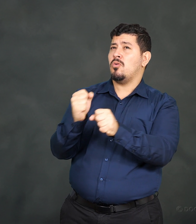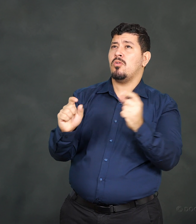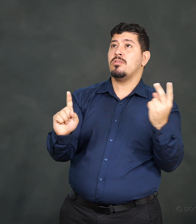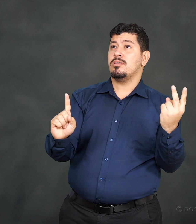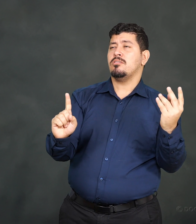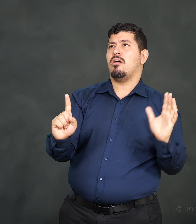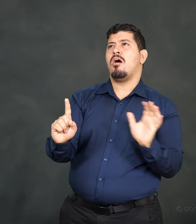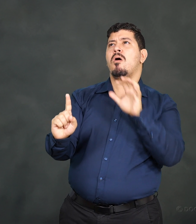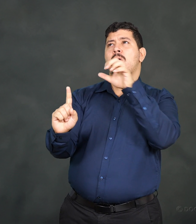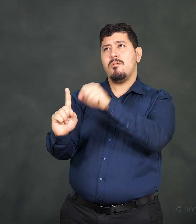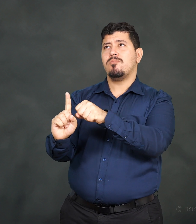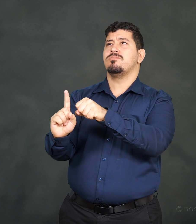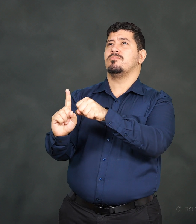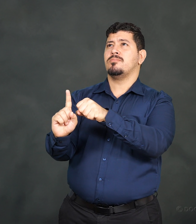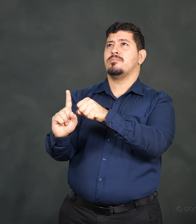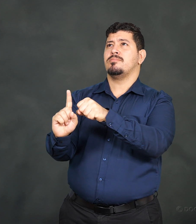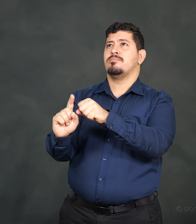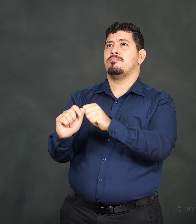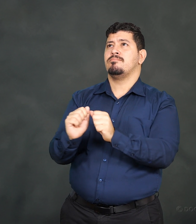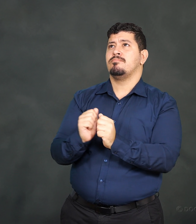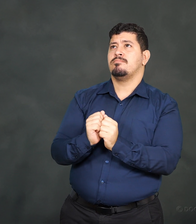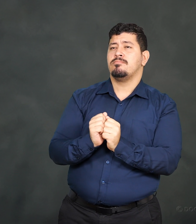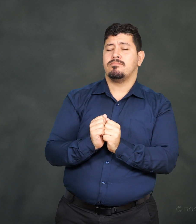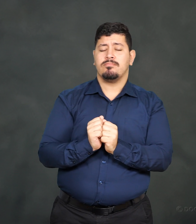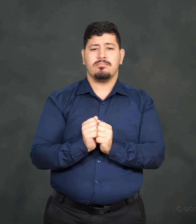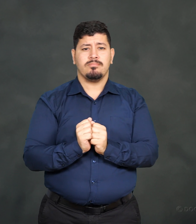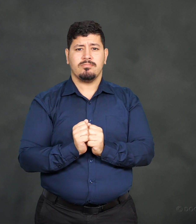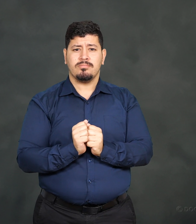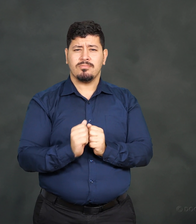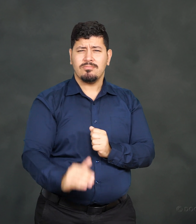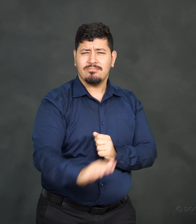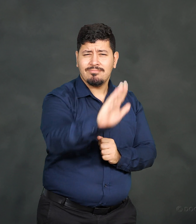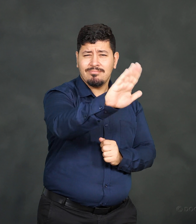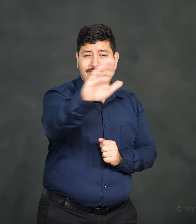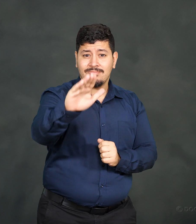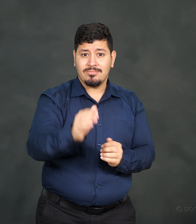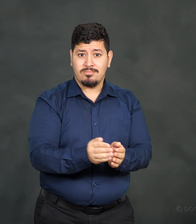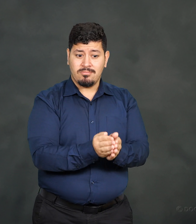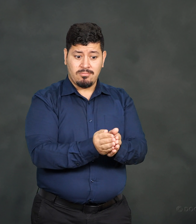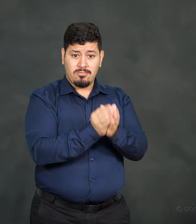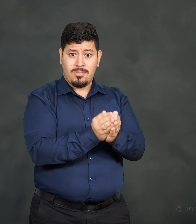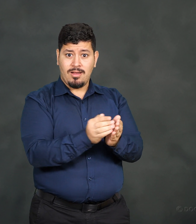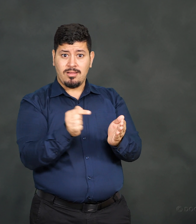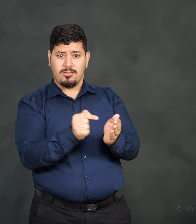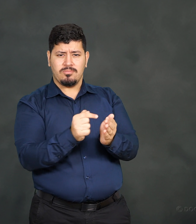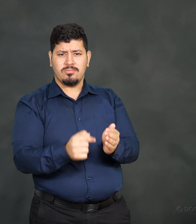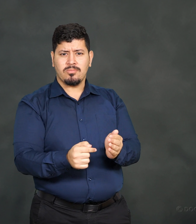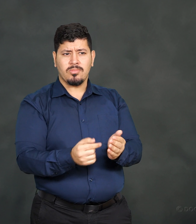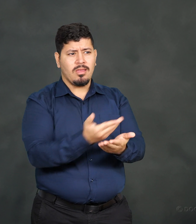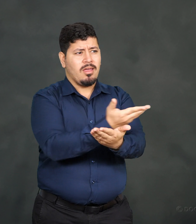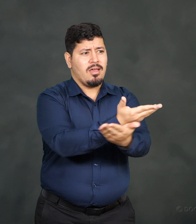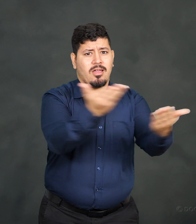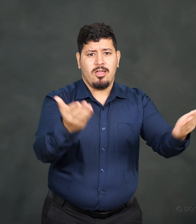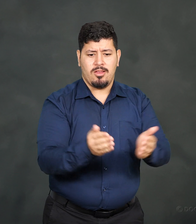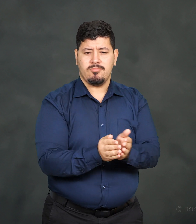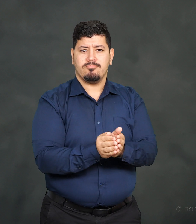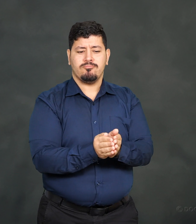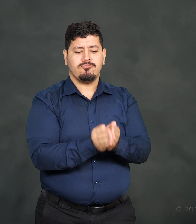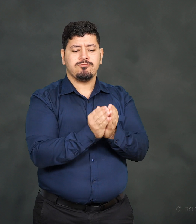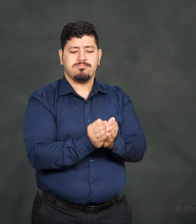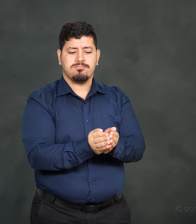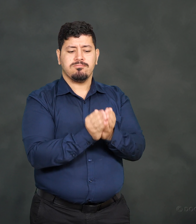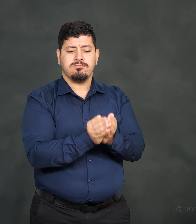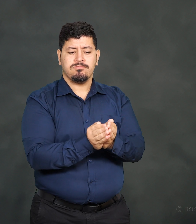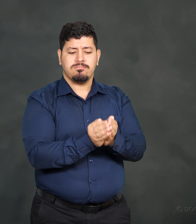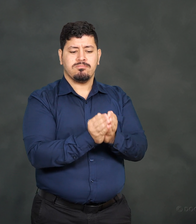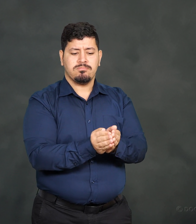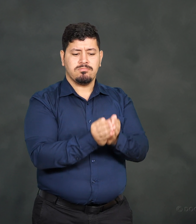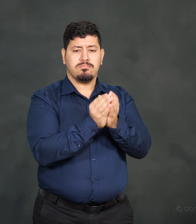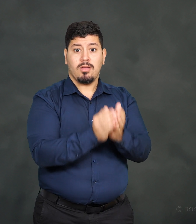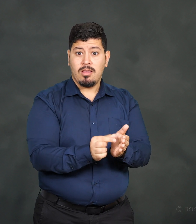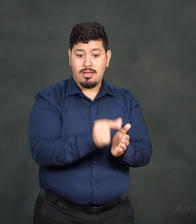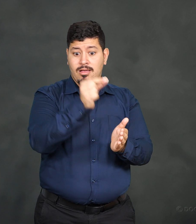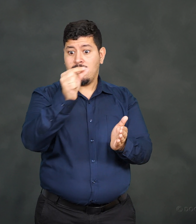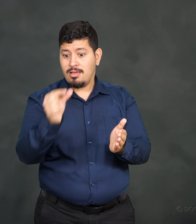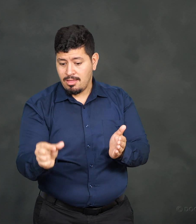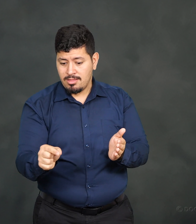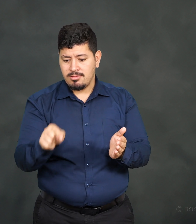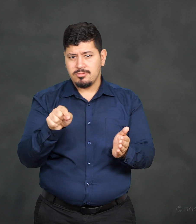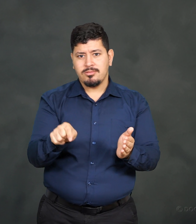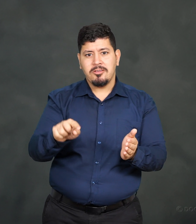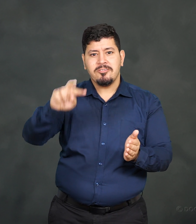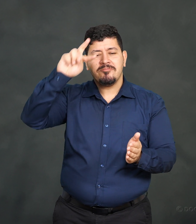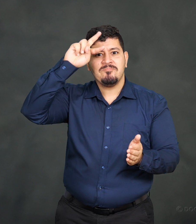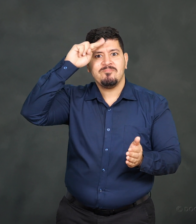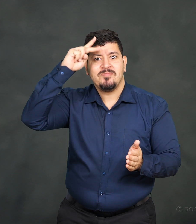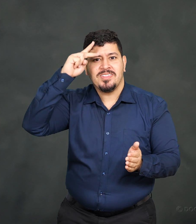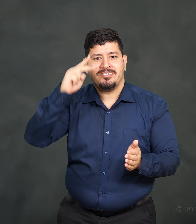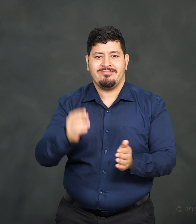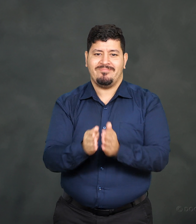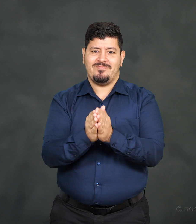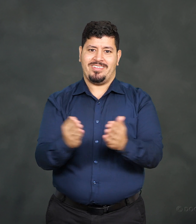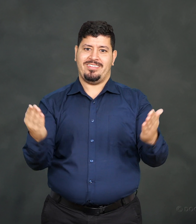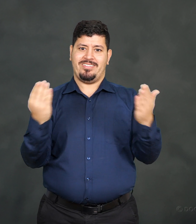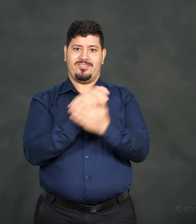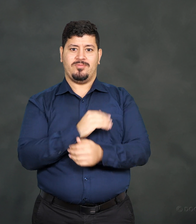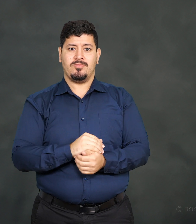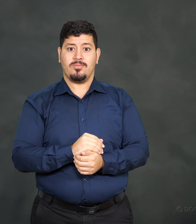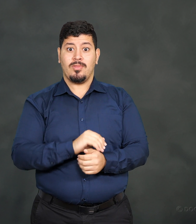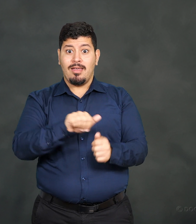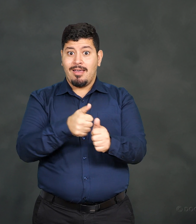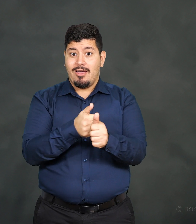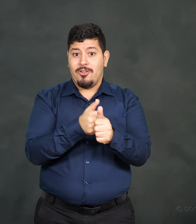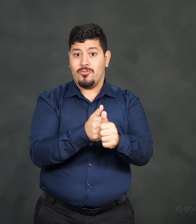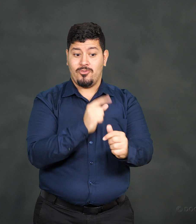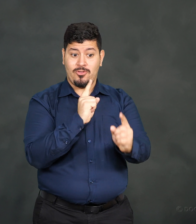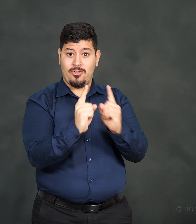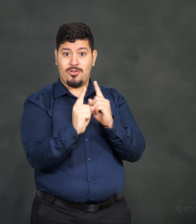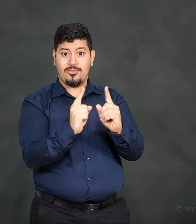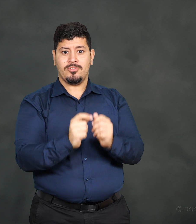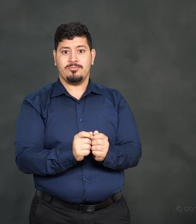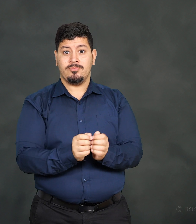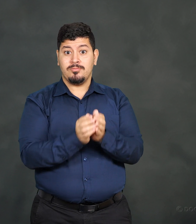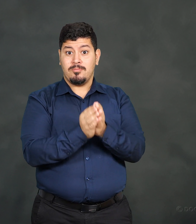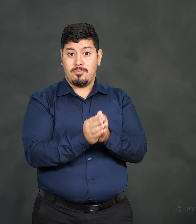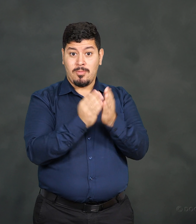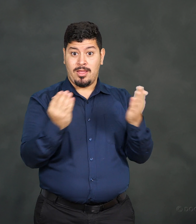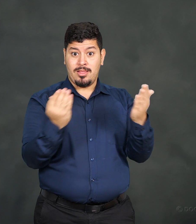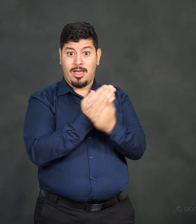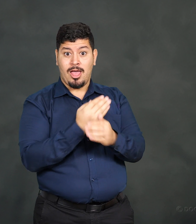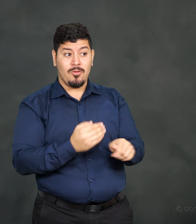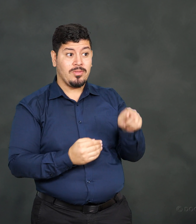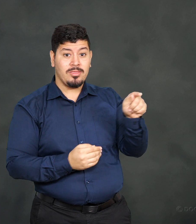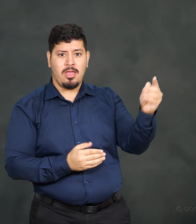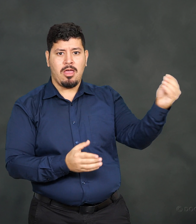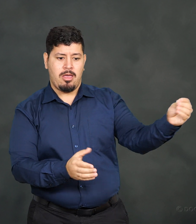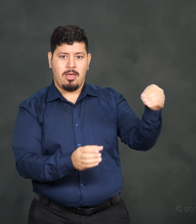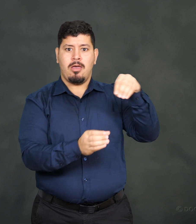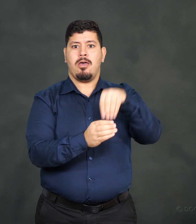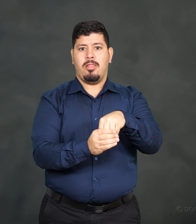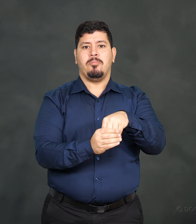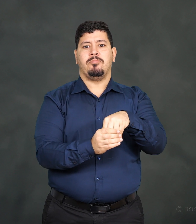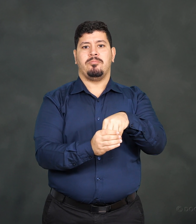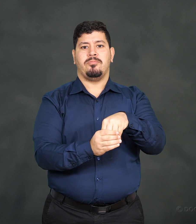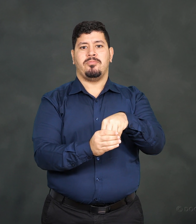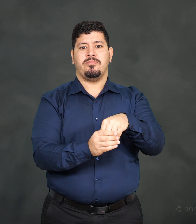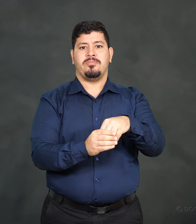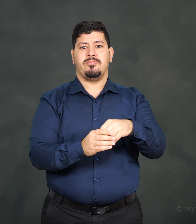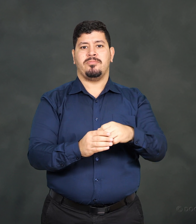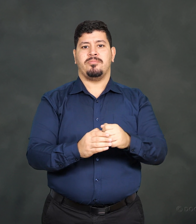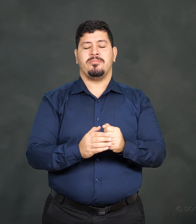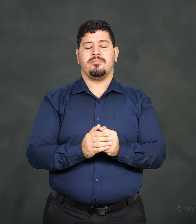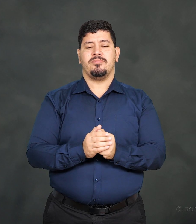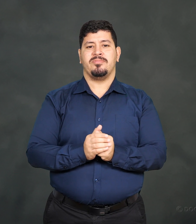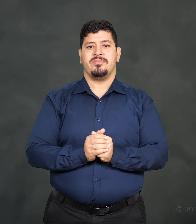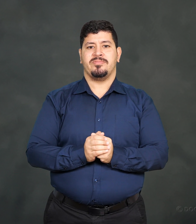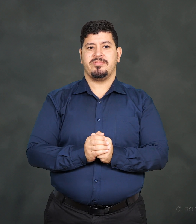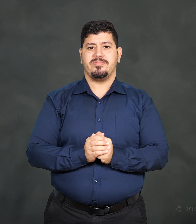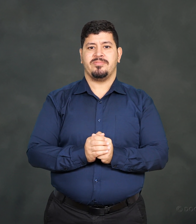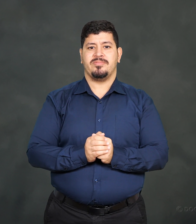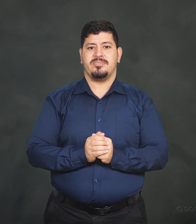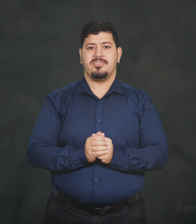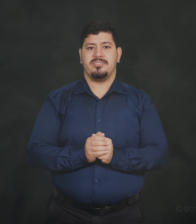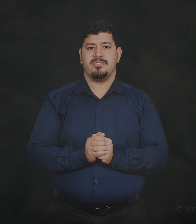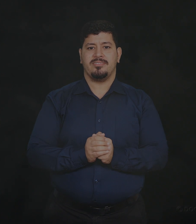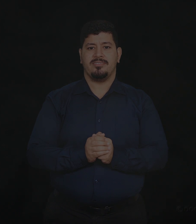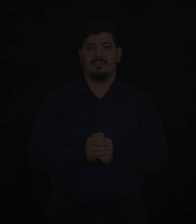Then they cast lots, and the lot fell to Matthias; so he was added to the eleven apostles.